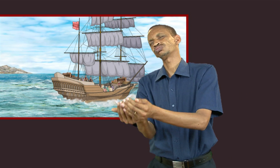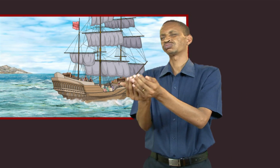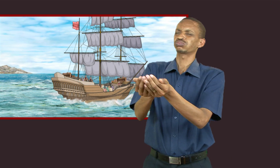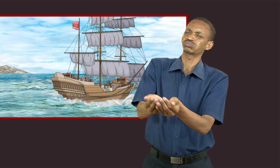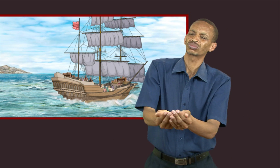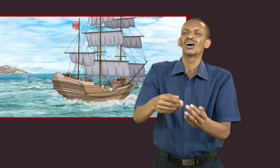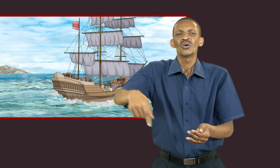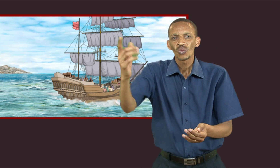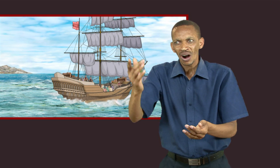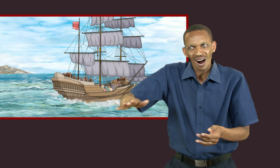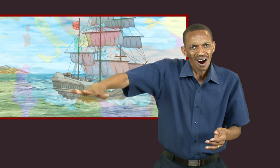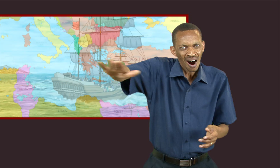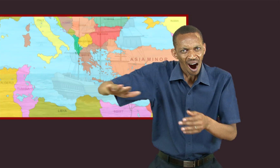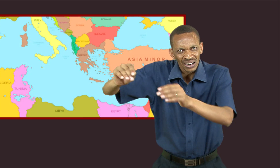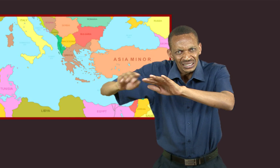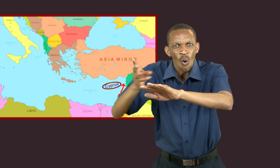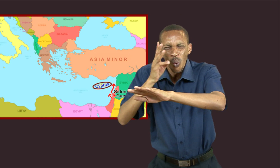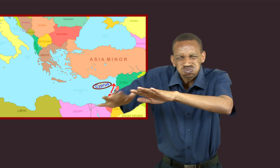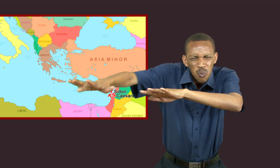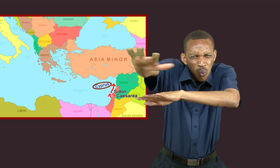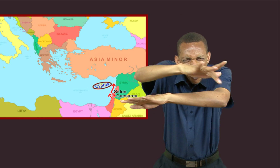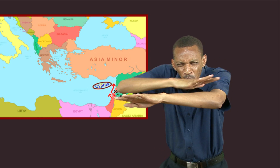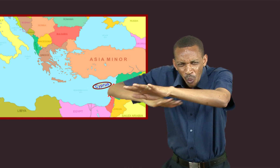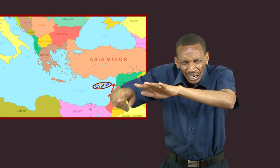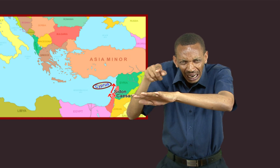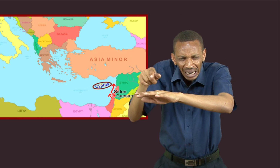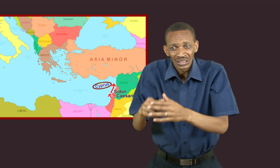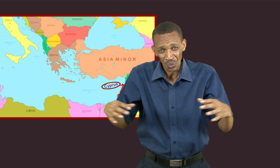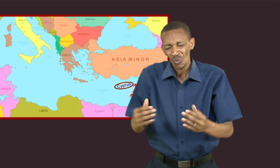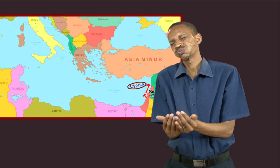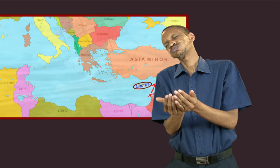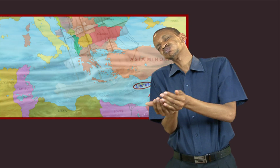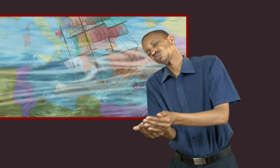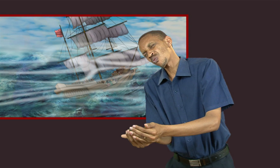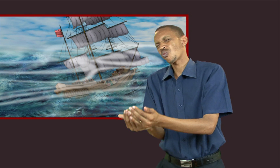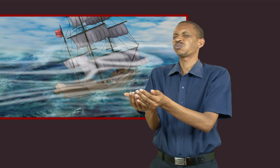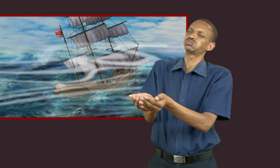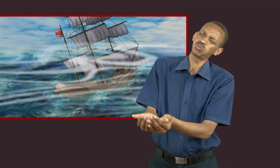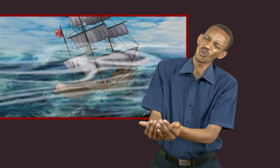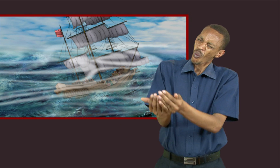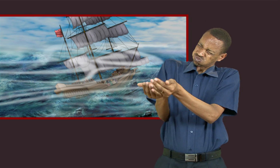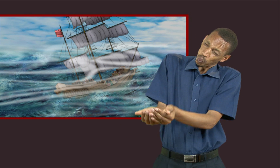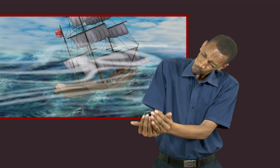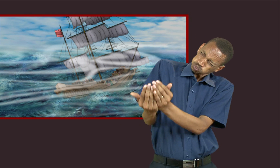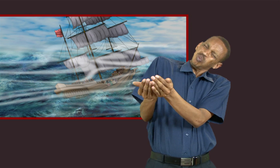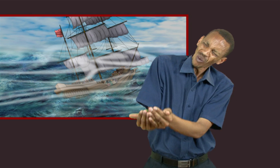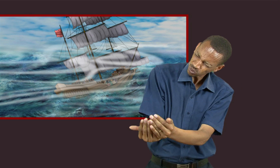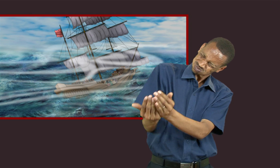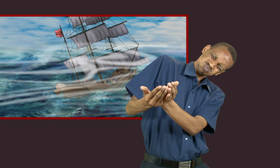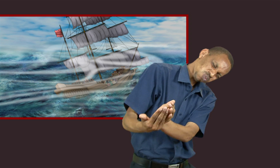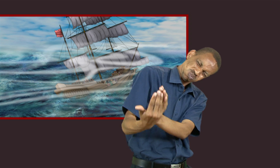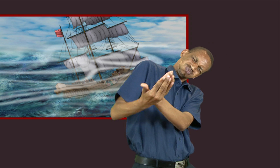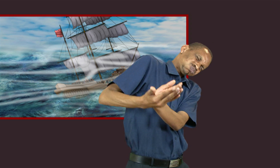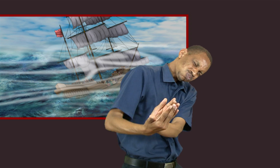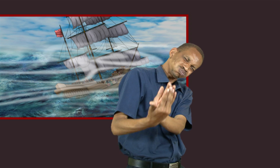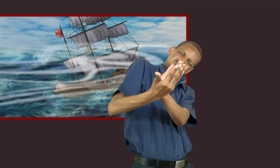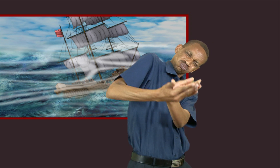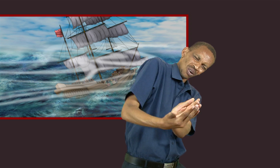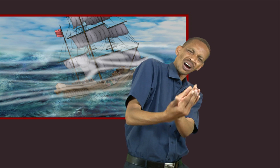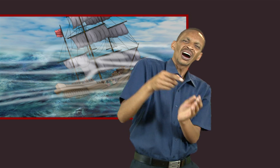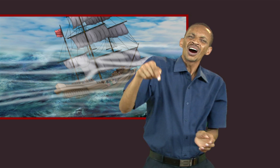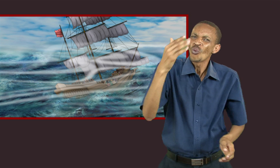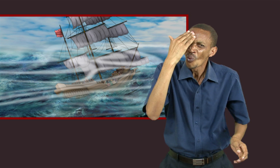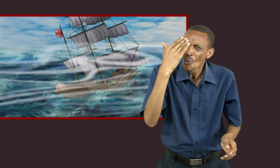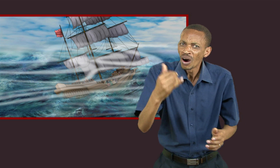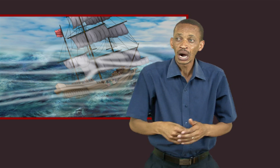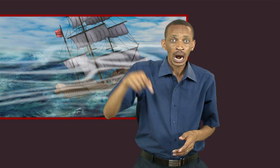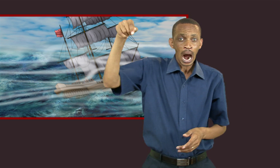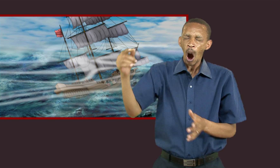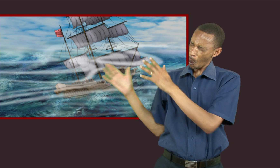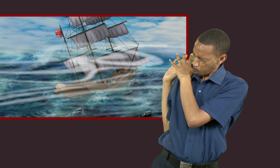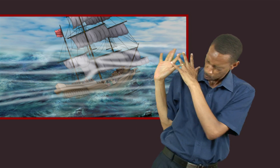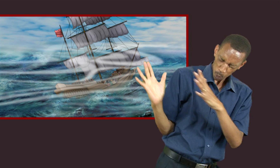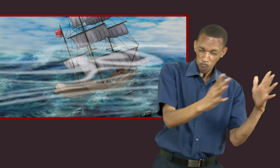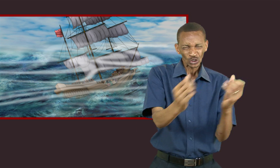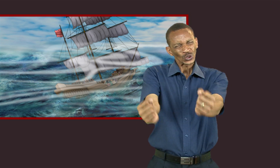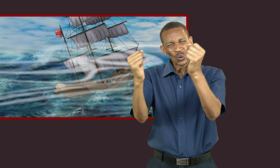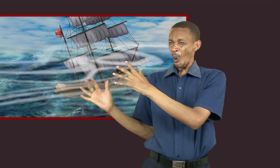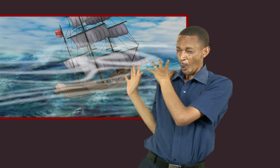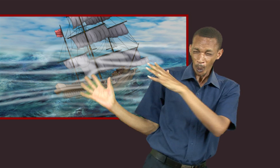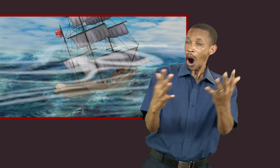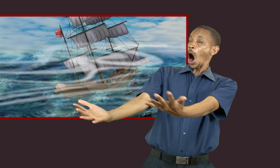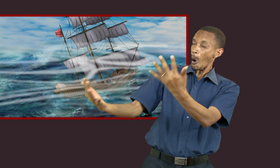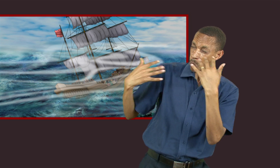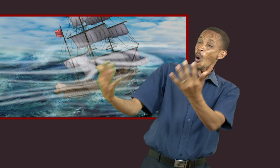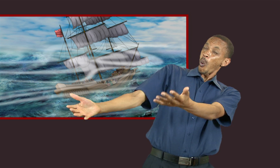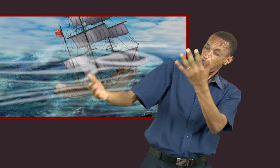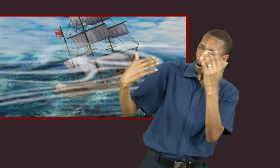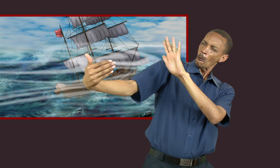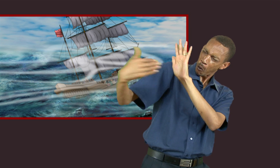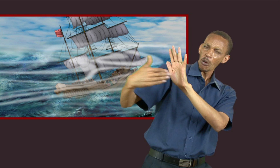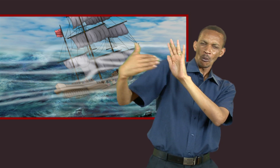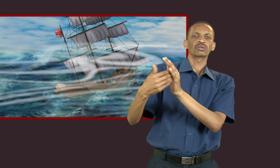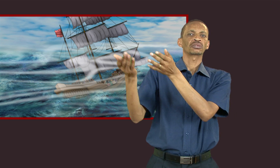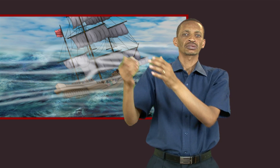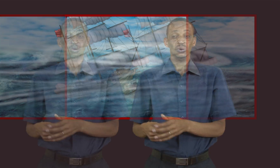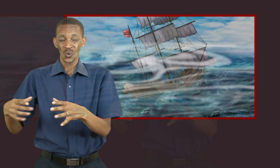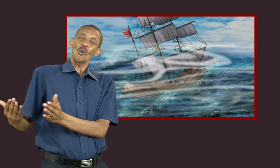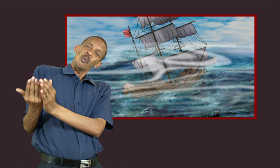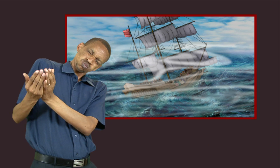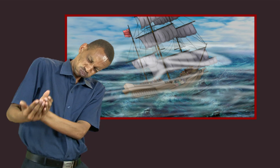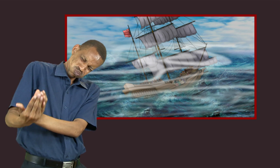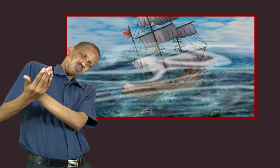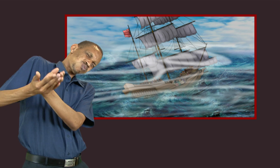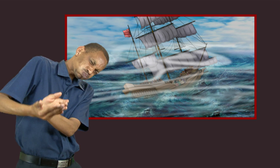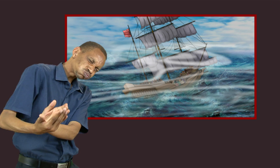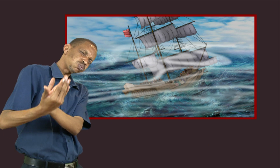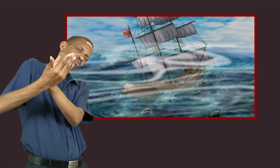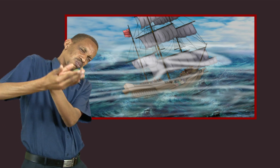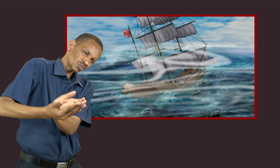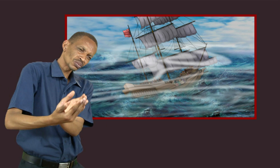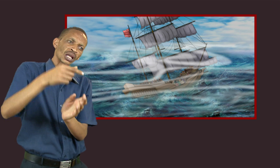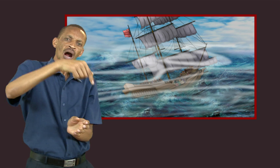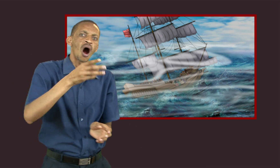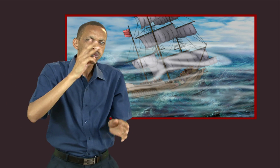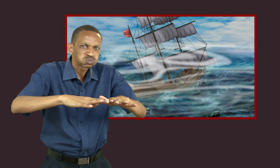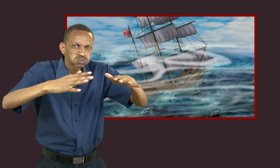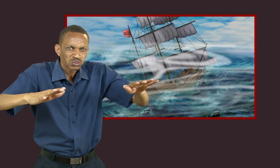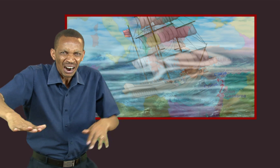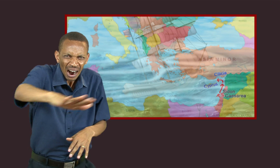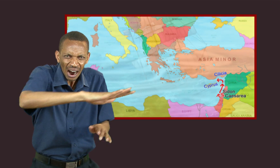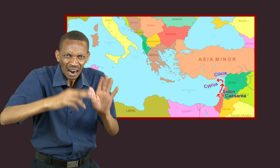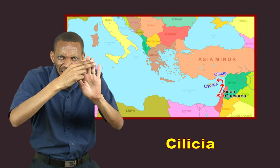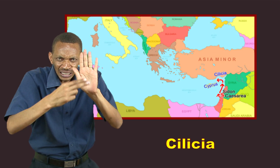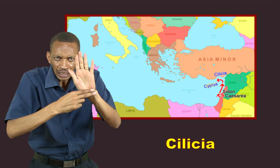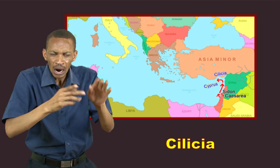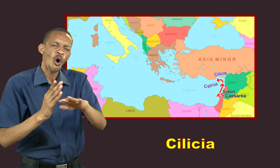After putting out from there, we sailed to the lee of Cyprus because the winds were against us.